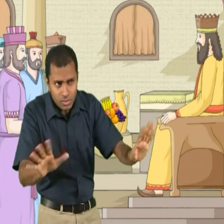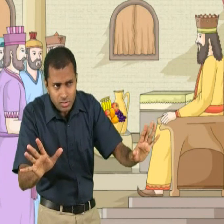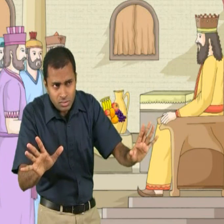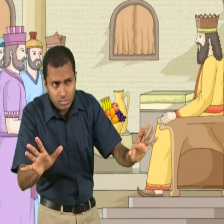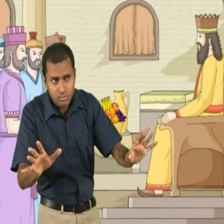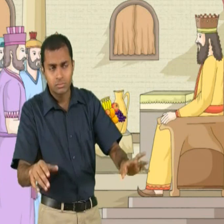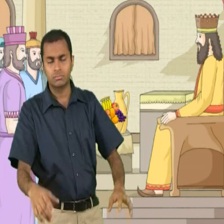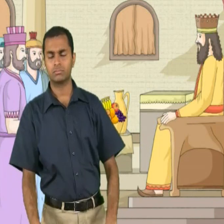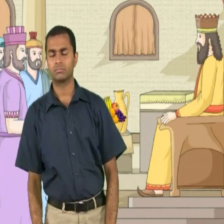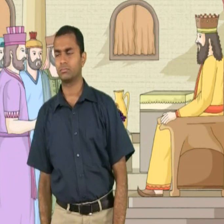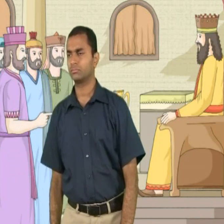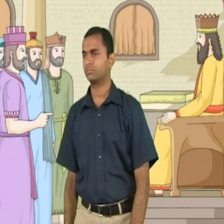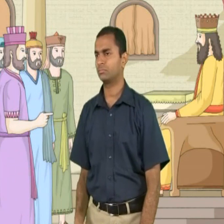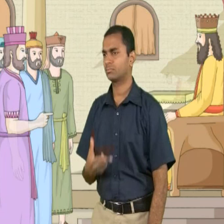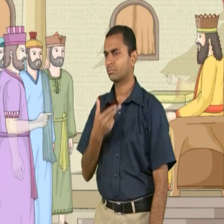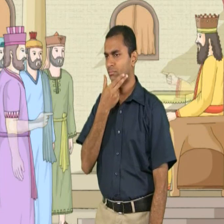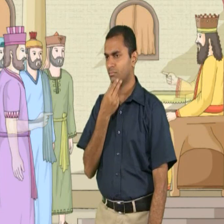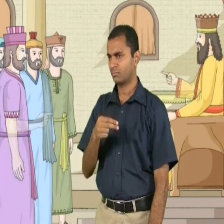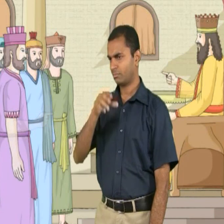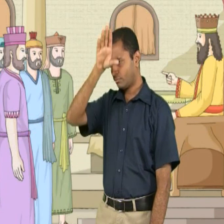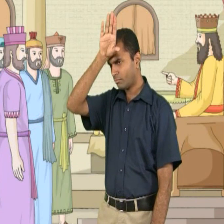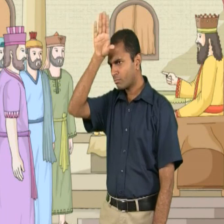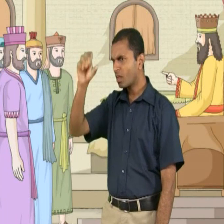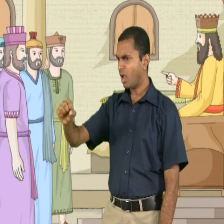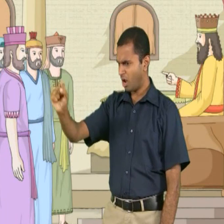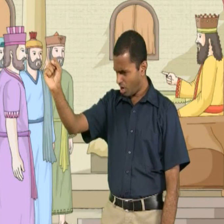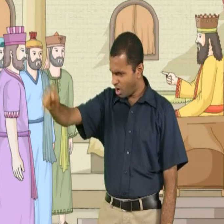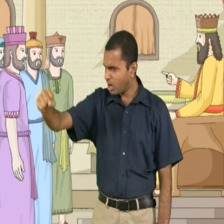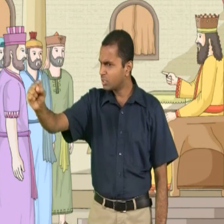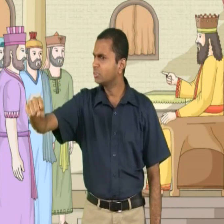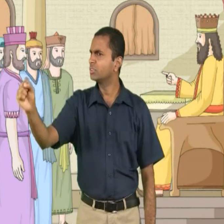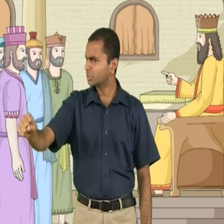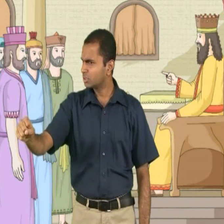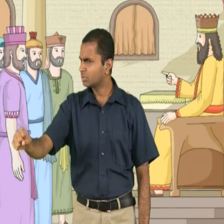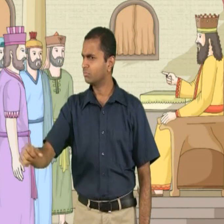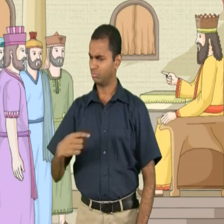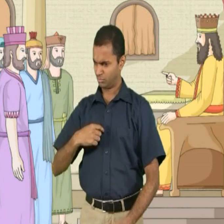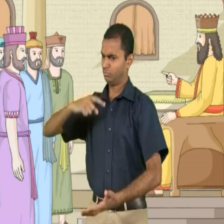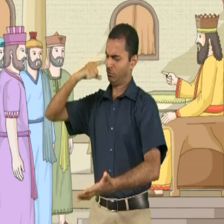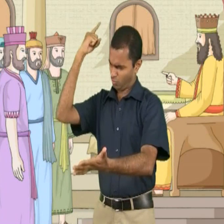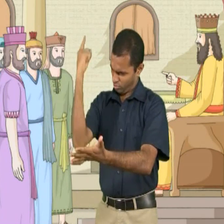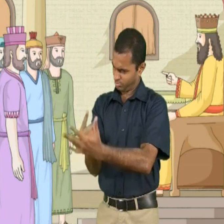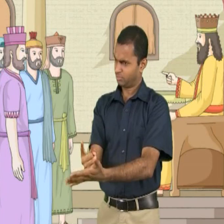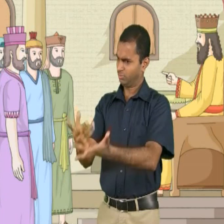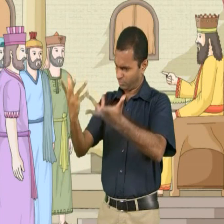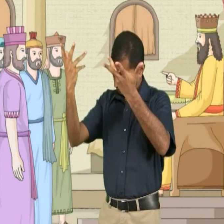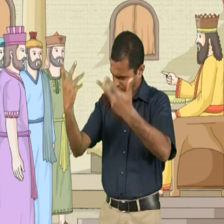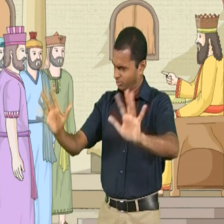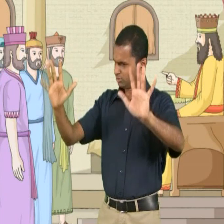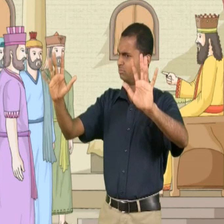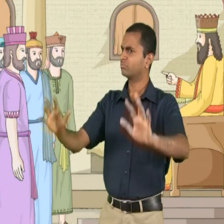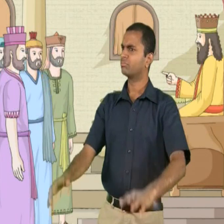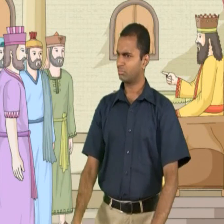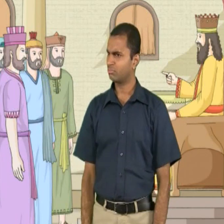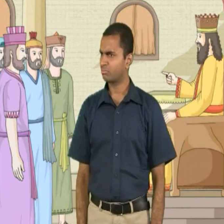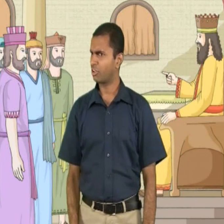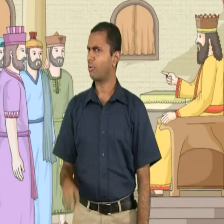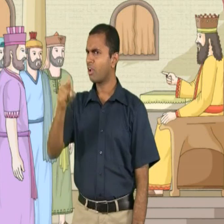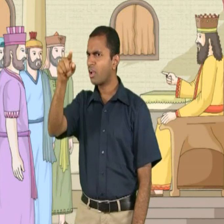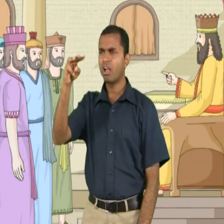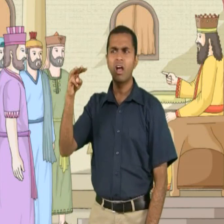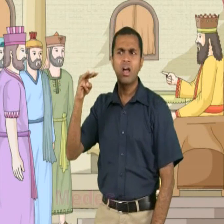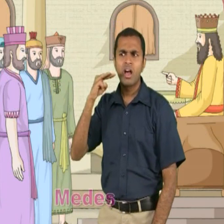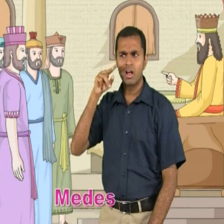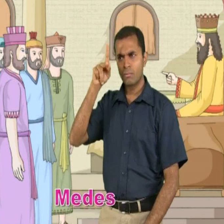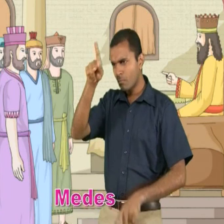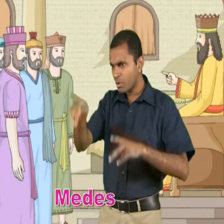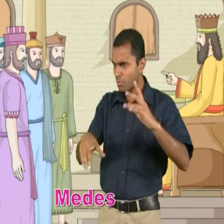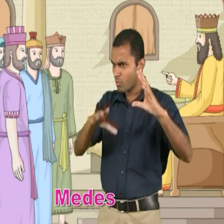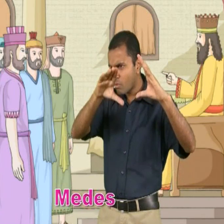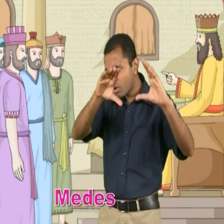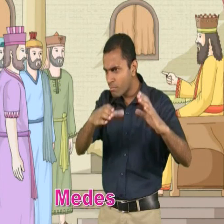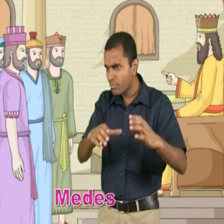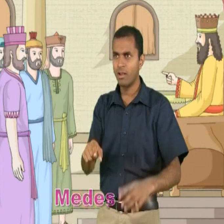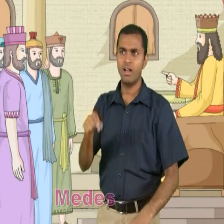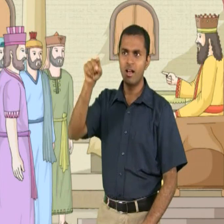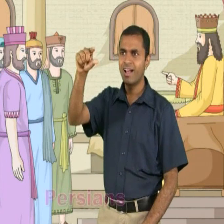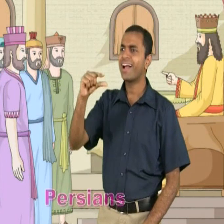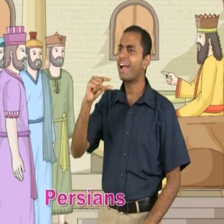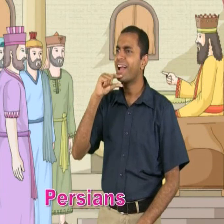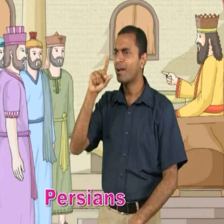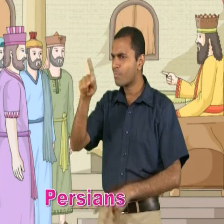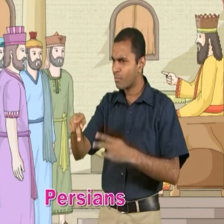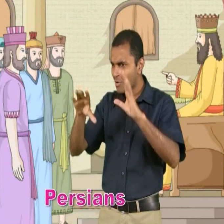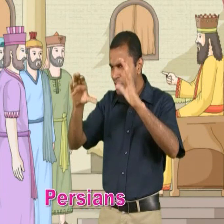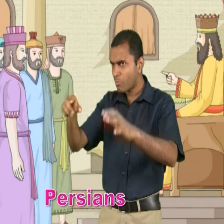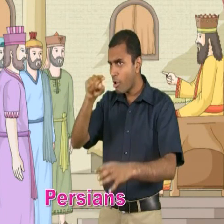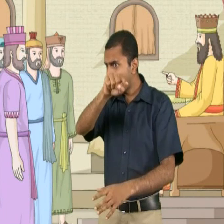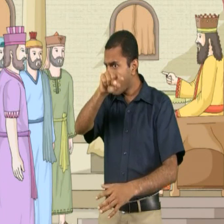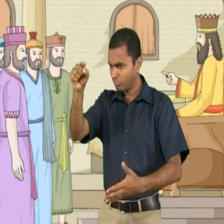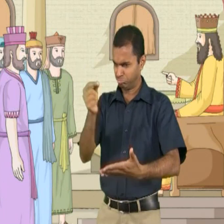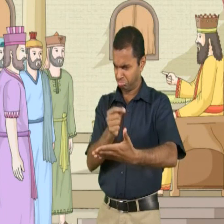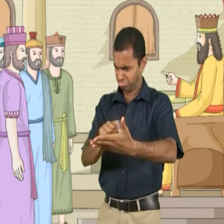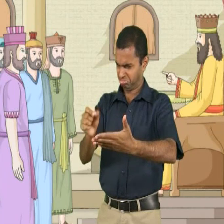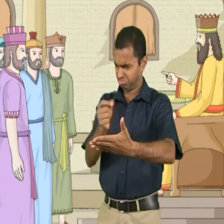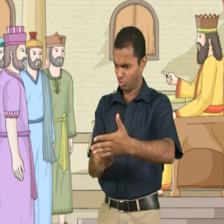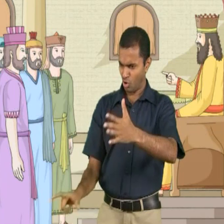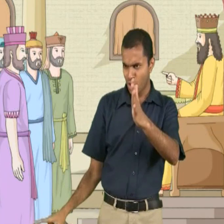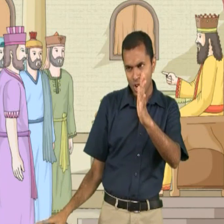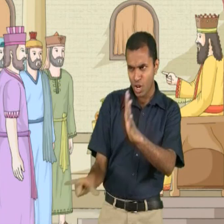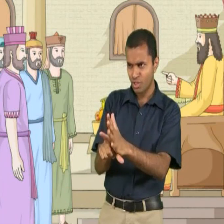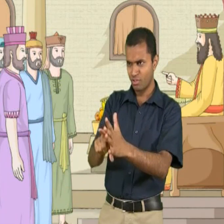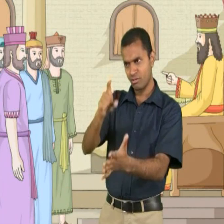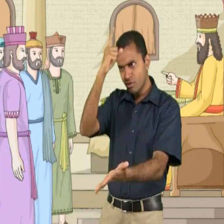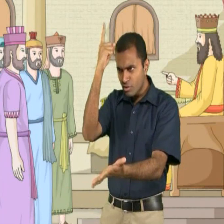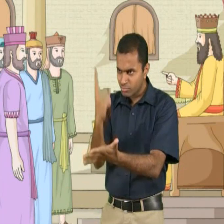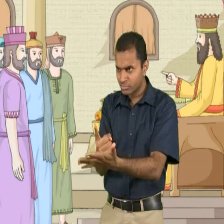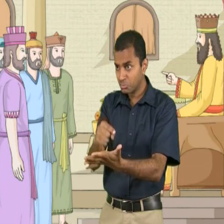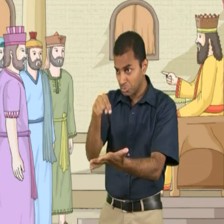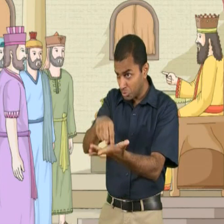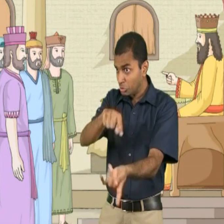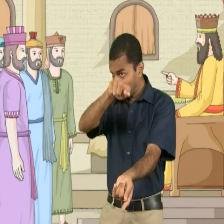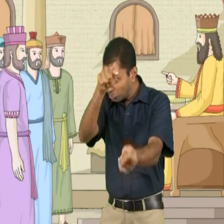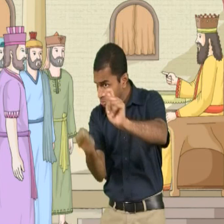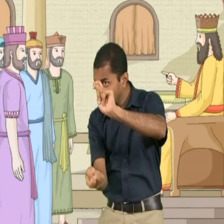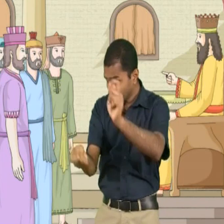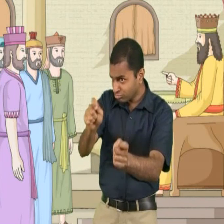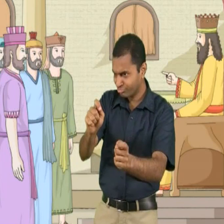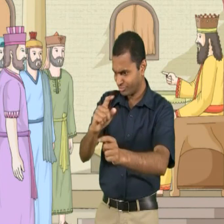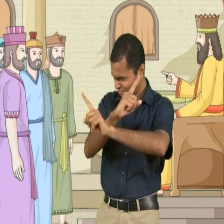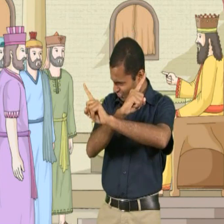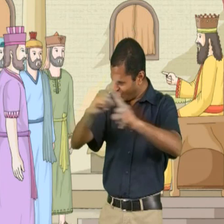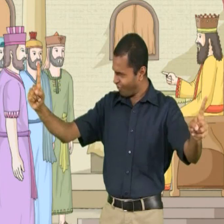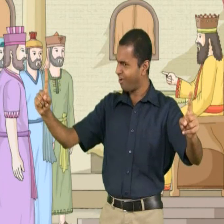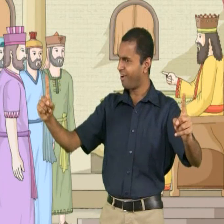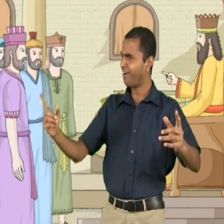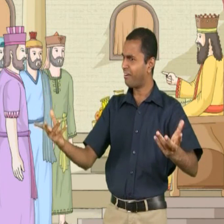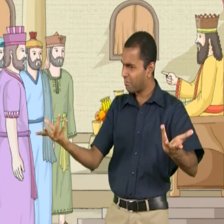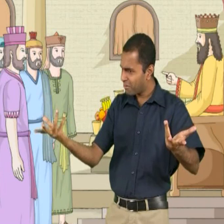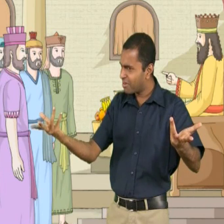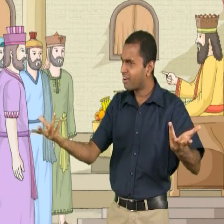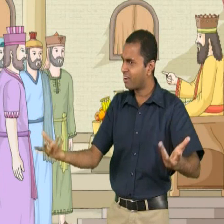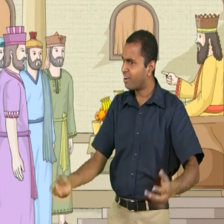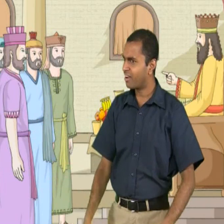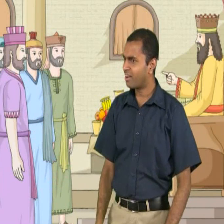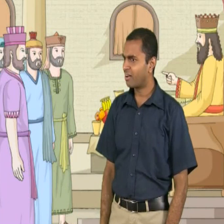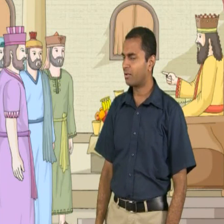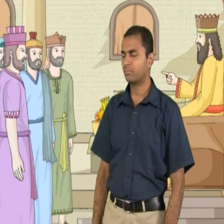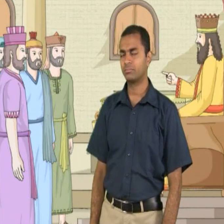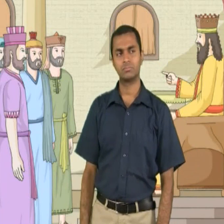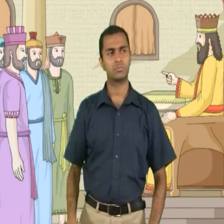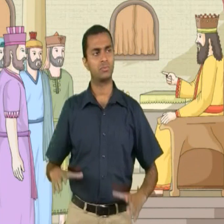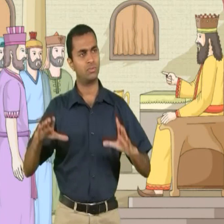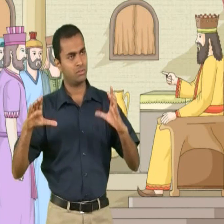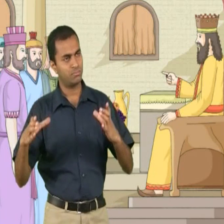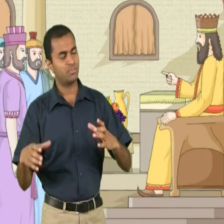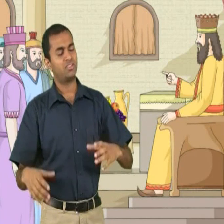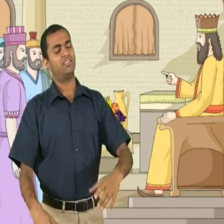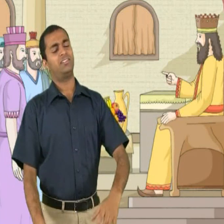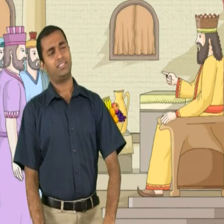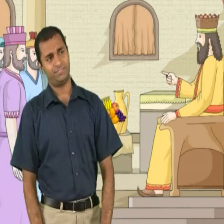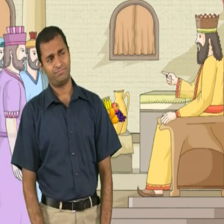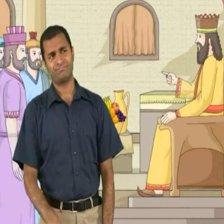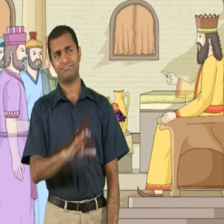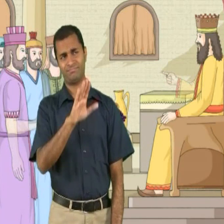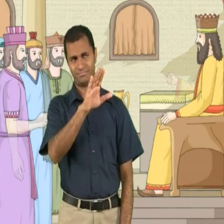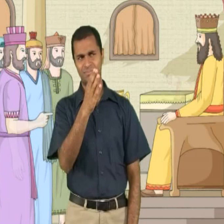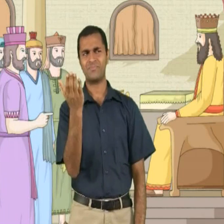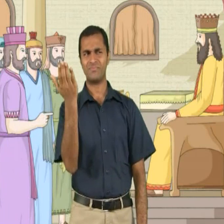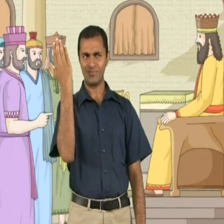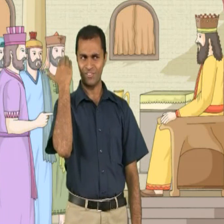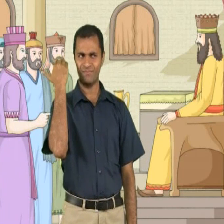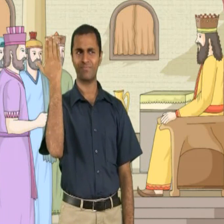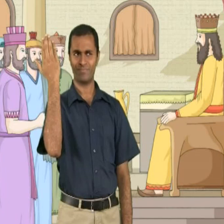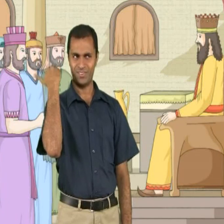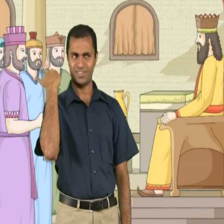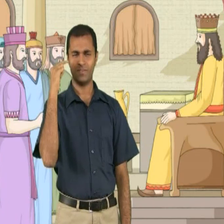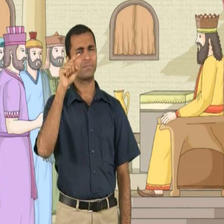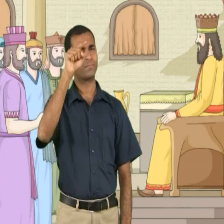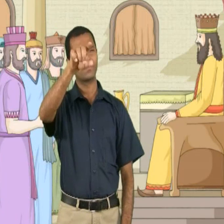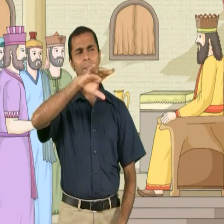The king replied, “According to the law of the Medes and Persians the order stands, and it cannot be repealed.”